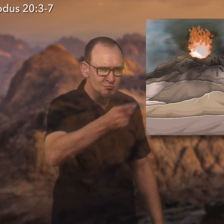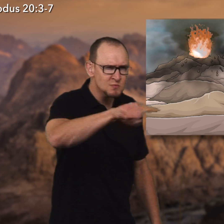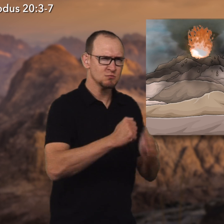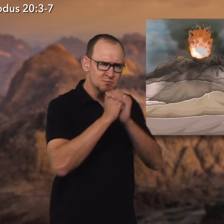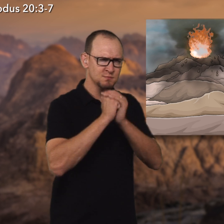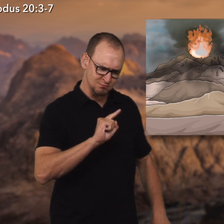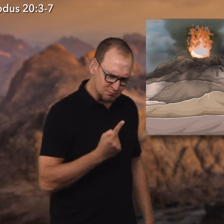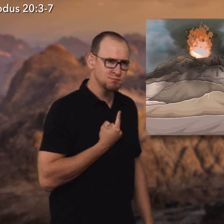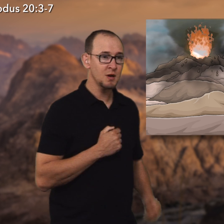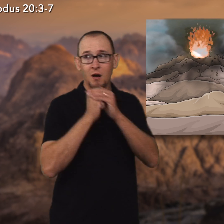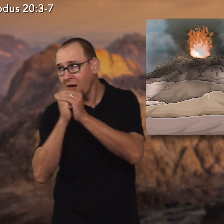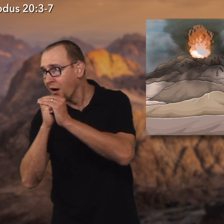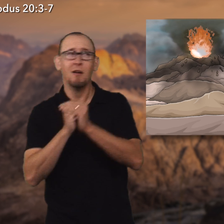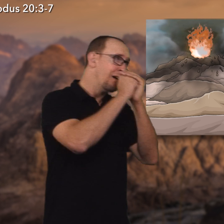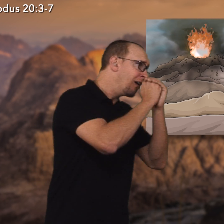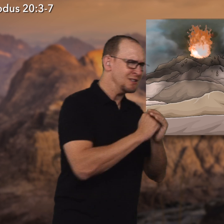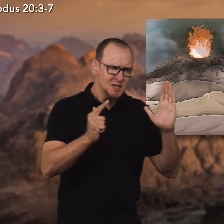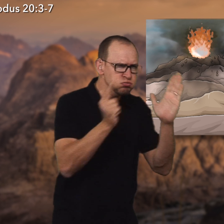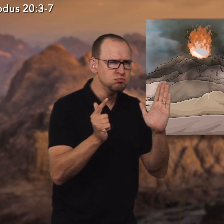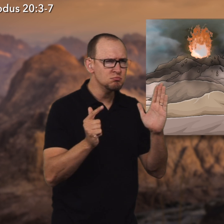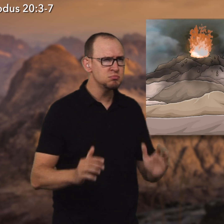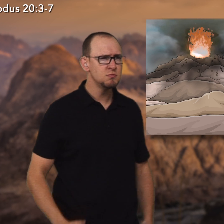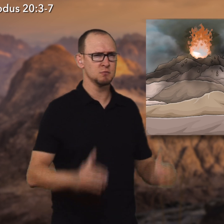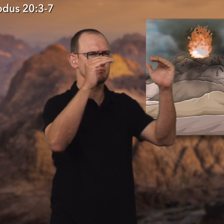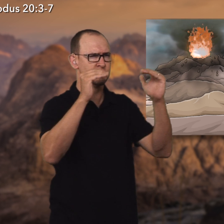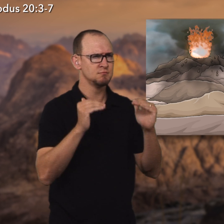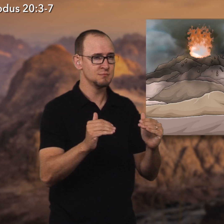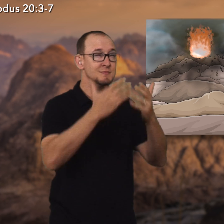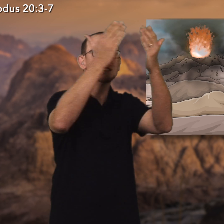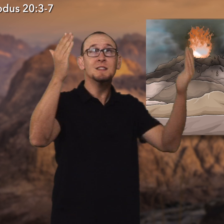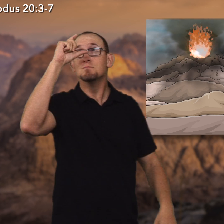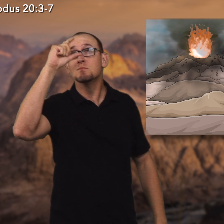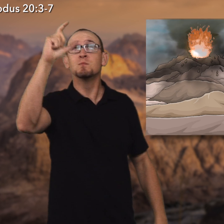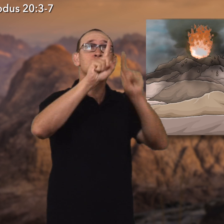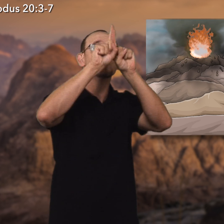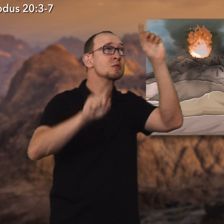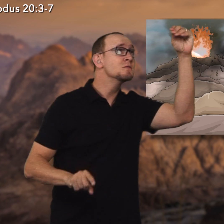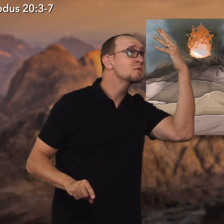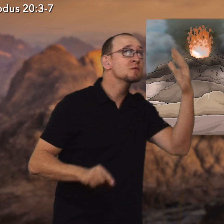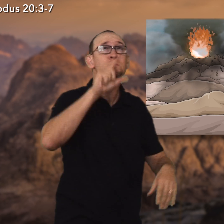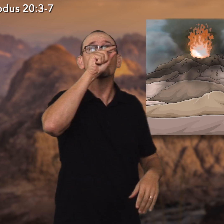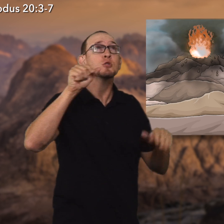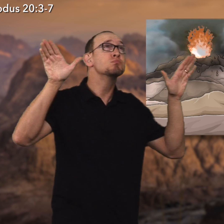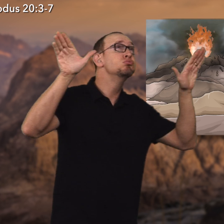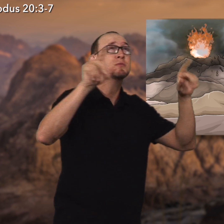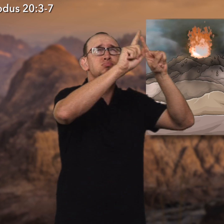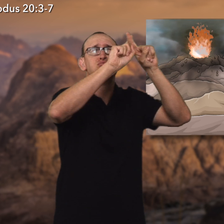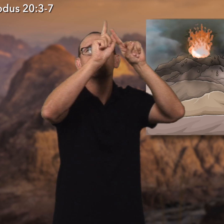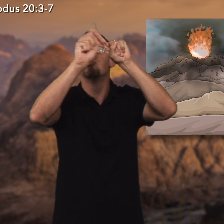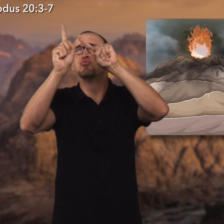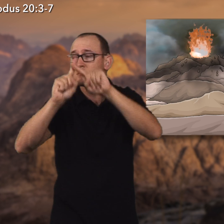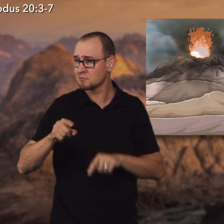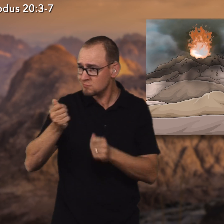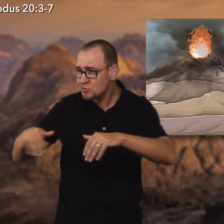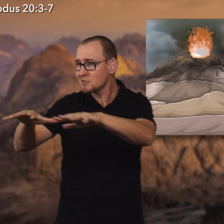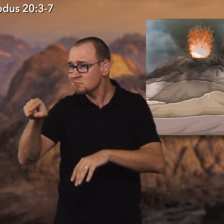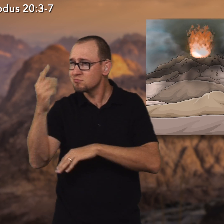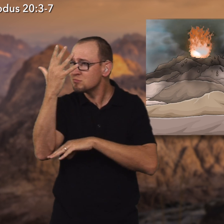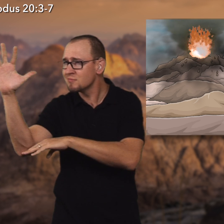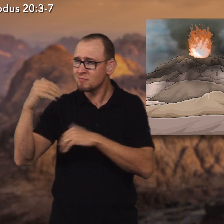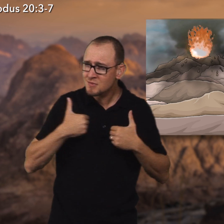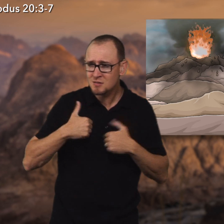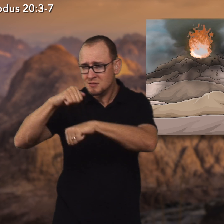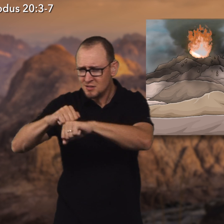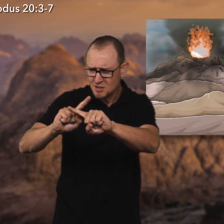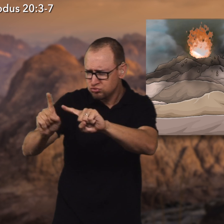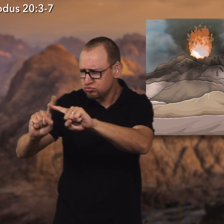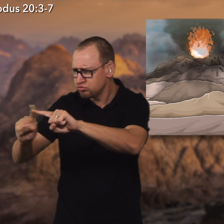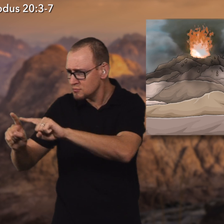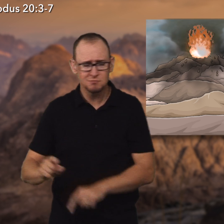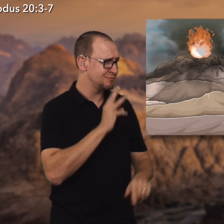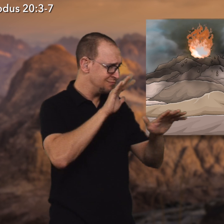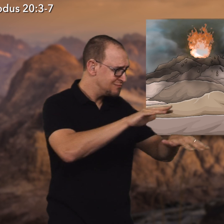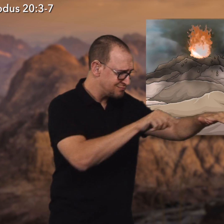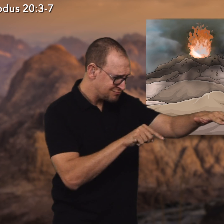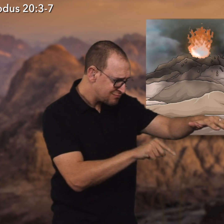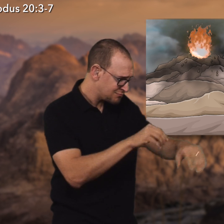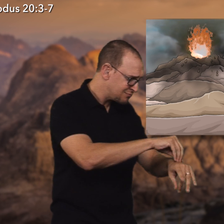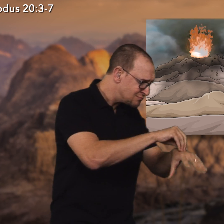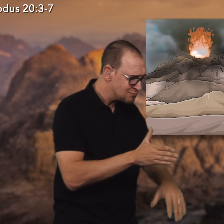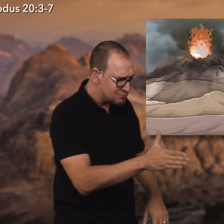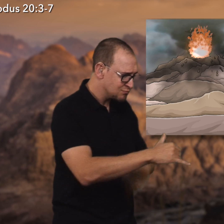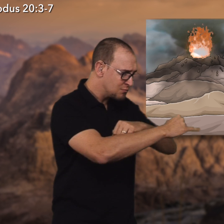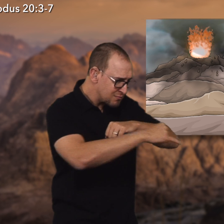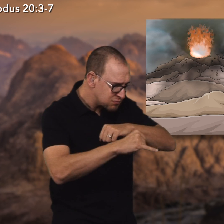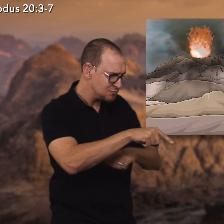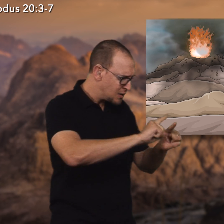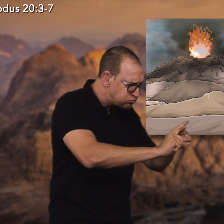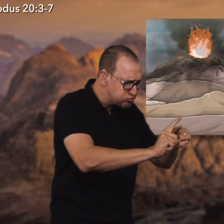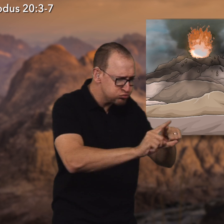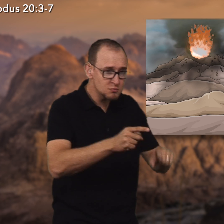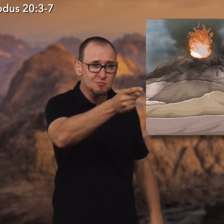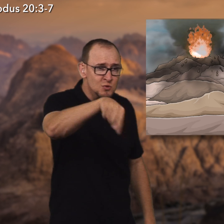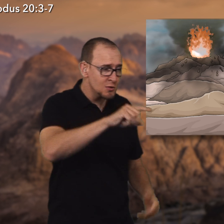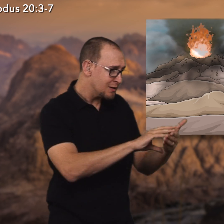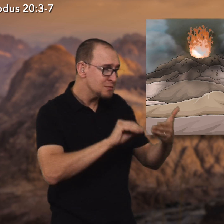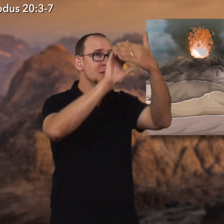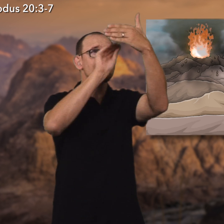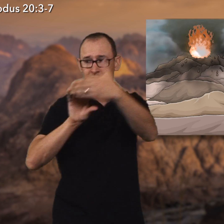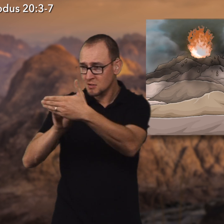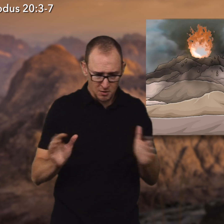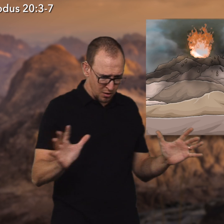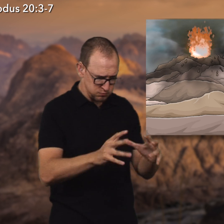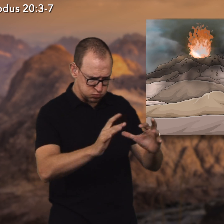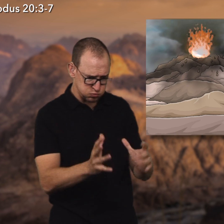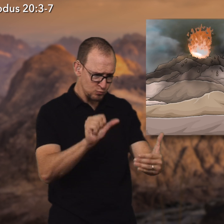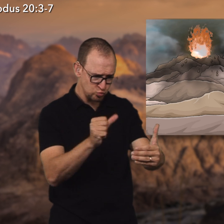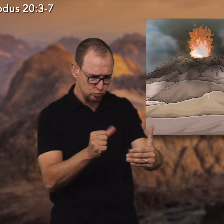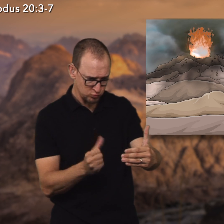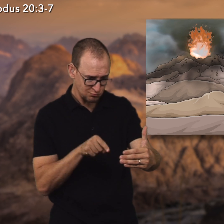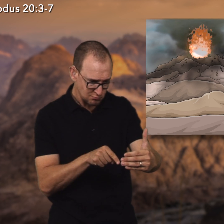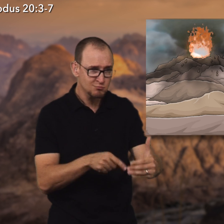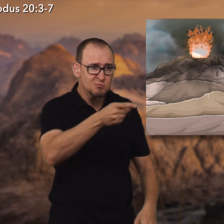You shall not make for yourself an idol in the form of anything in the heavens above, on the earth below, or in the waters beneath.